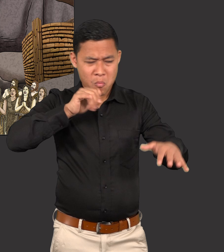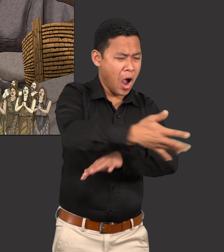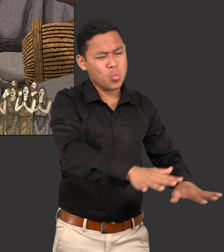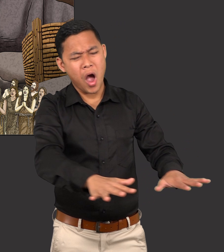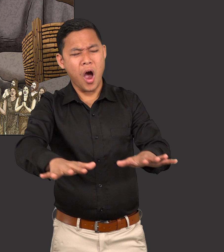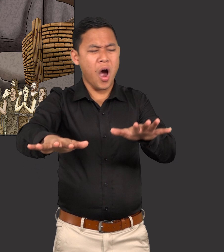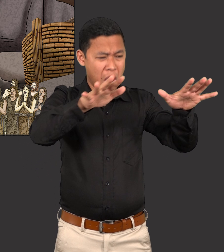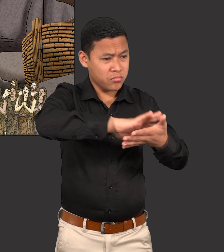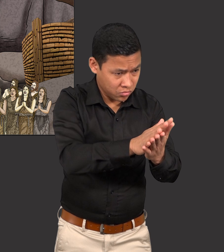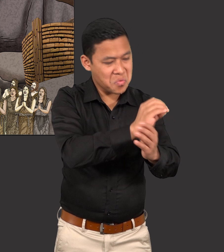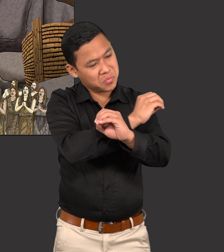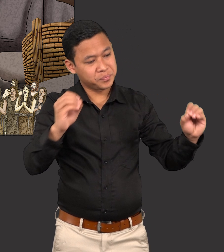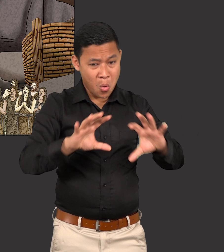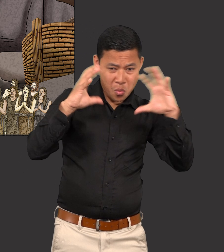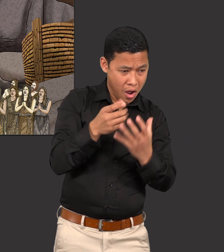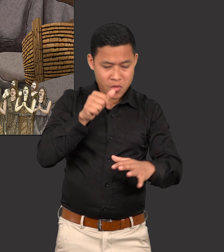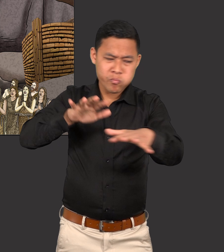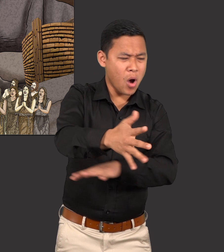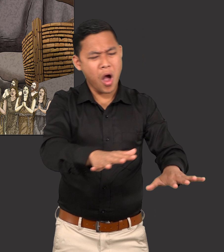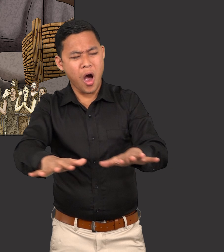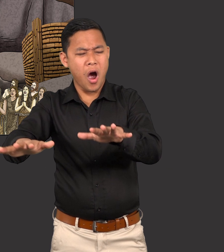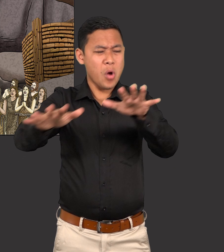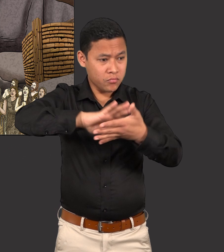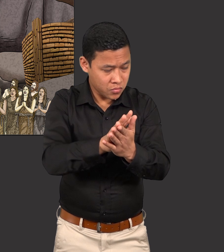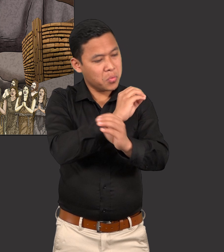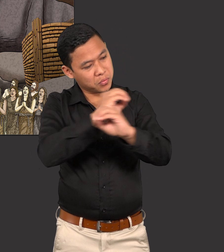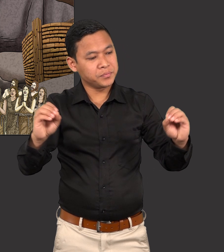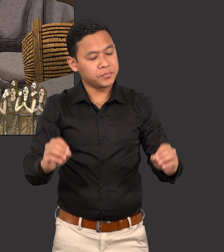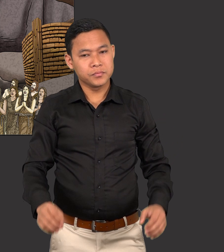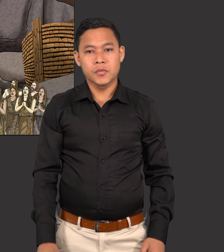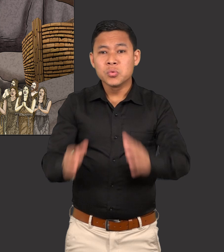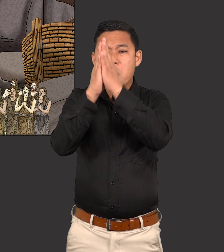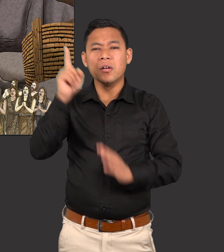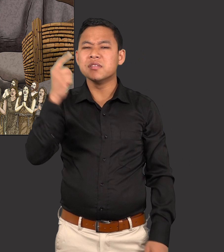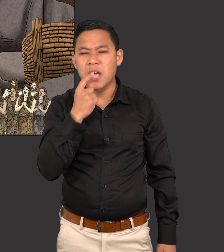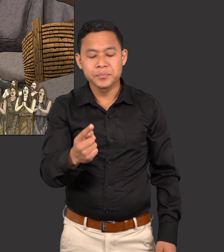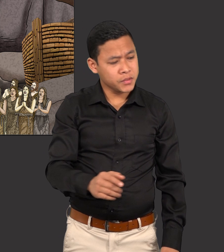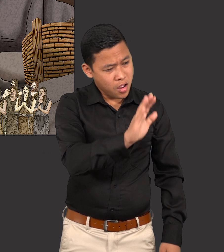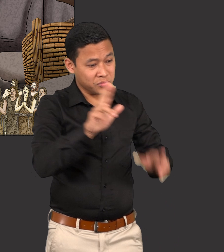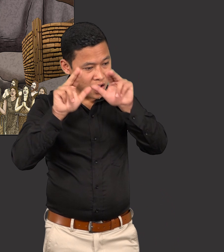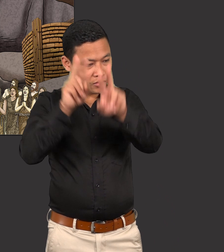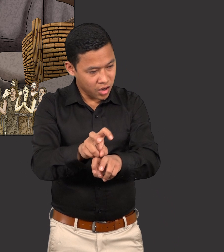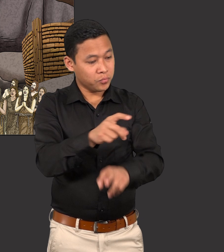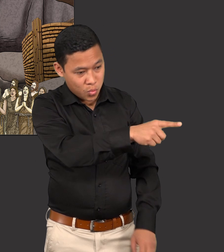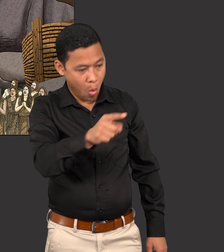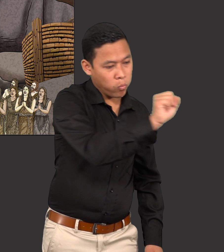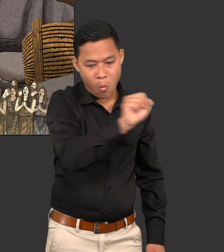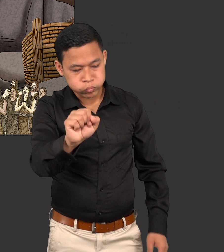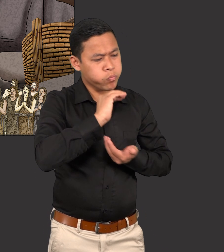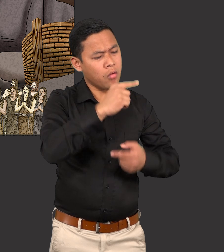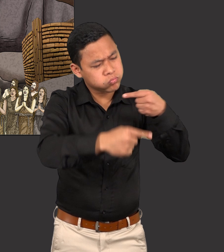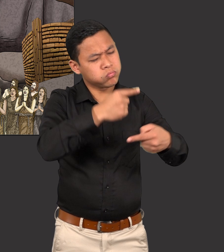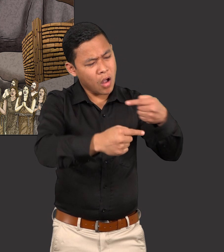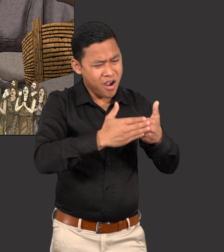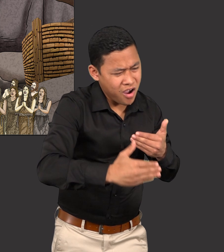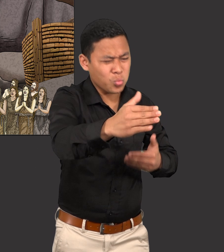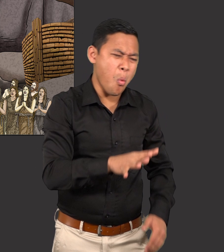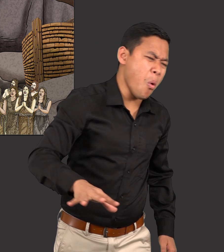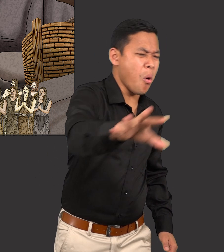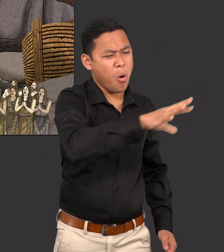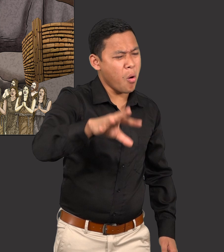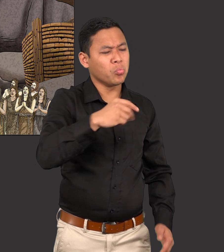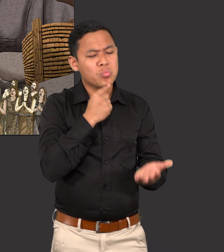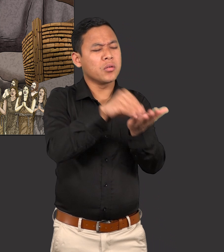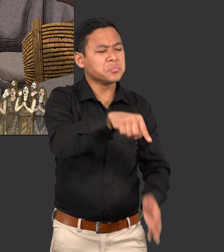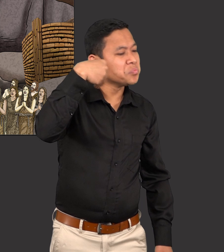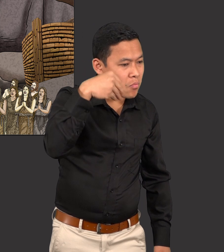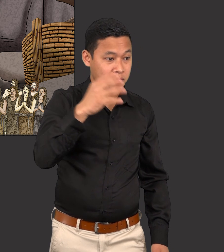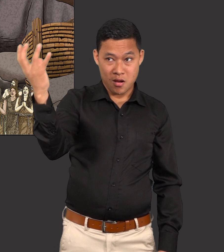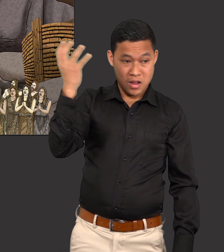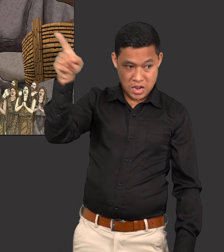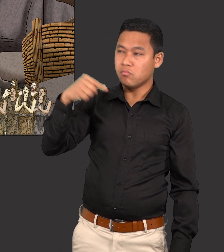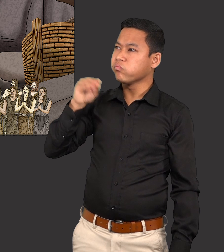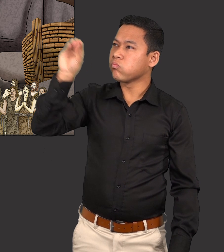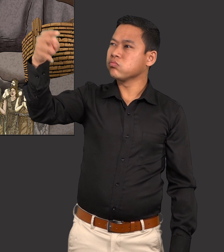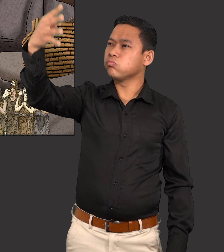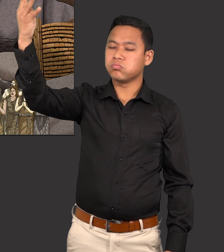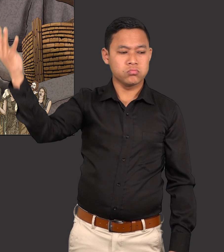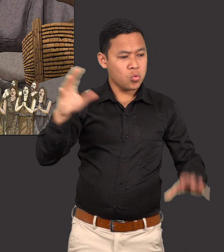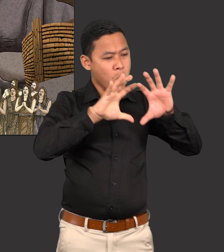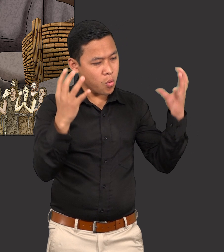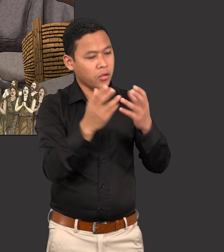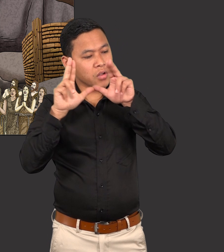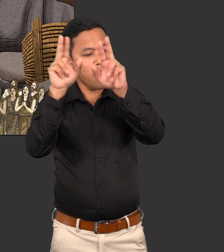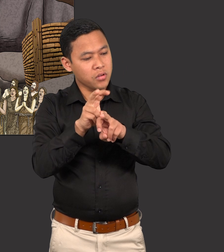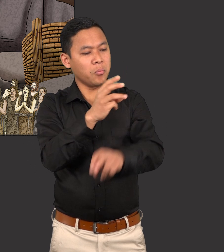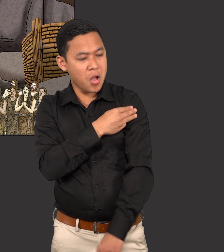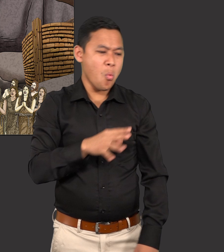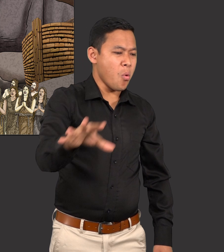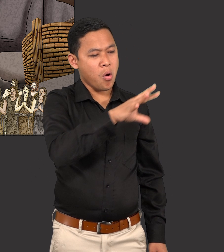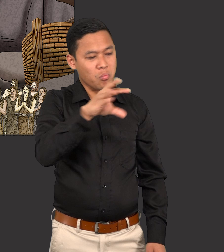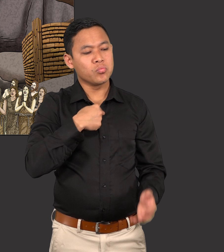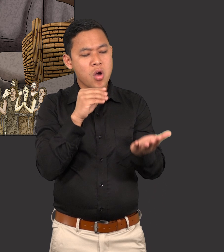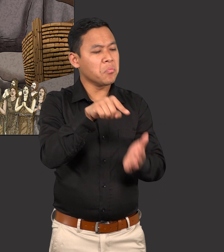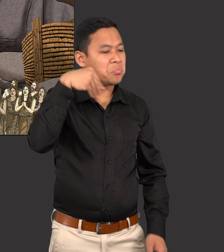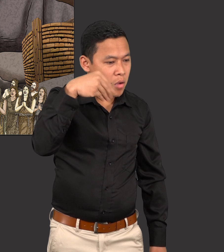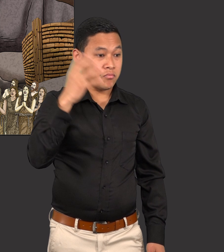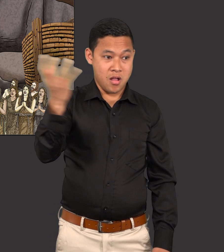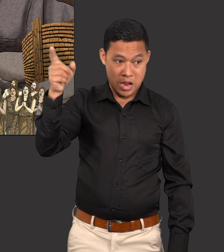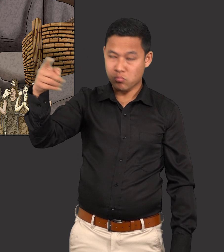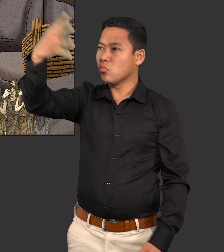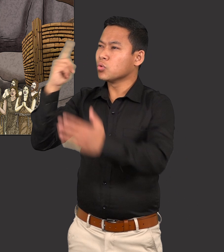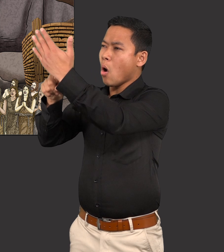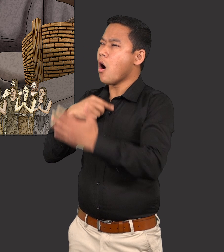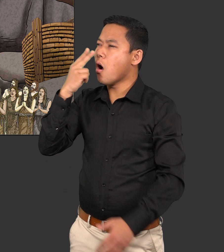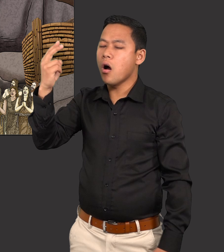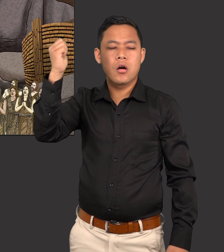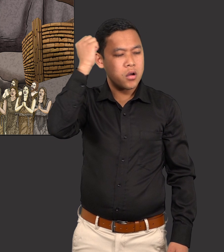And God said, “This is the sign of the covenant I am making between Me and you and every living creature with you, a covenant for all generations to come: I have set My rainbow in the clouds, and it will be a sign of the covenant between Me and the earth.